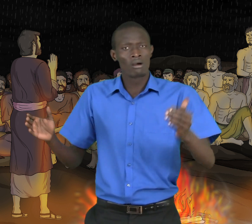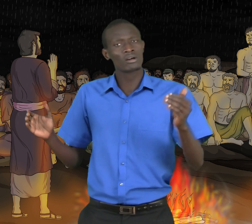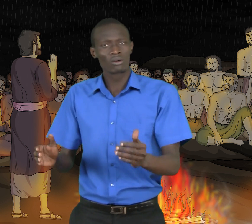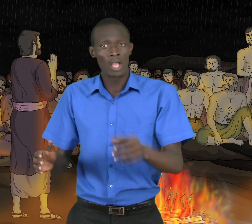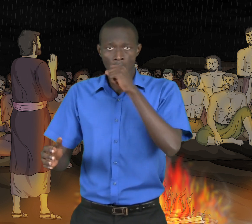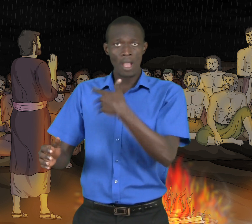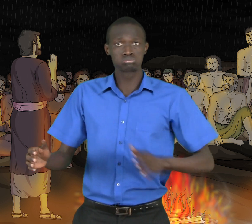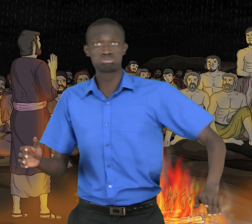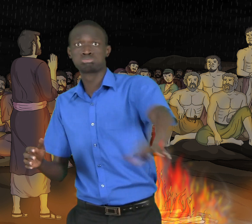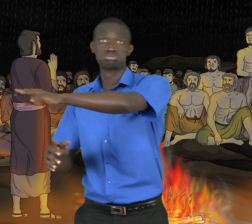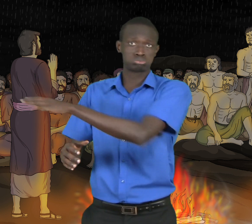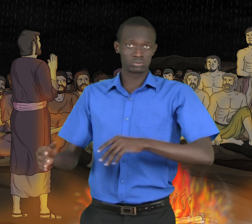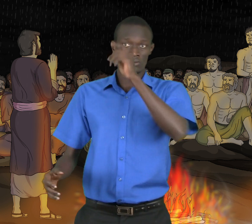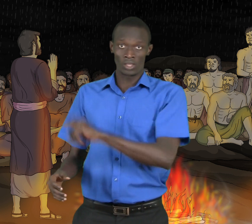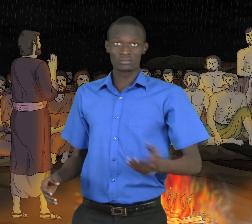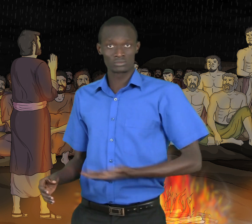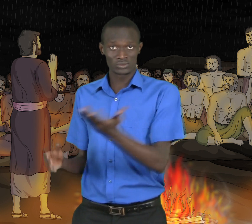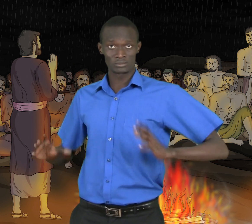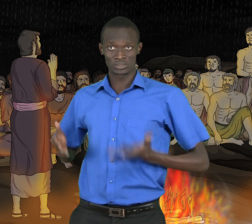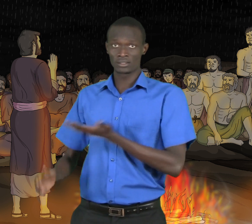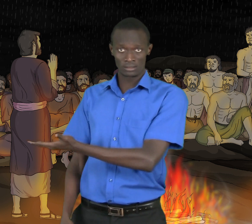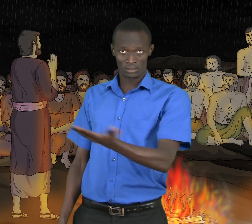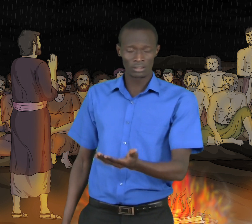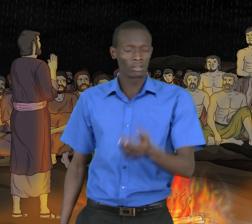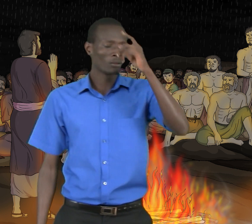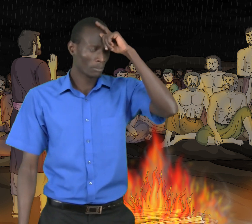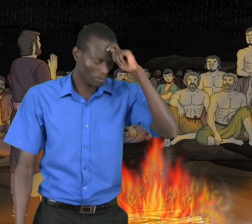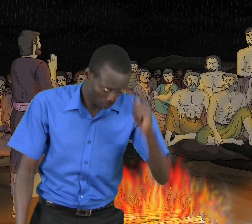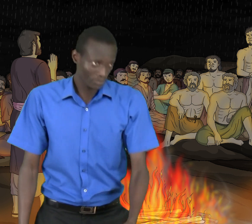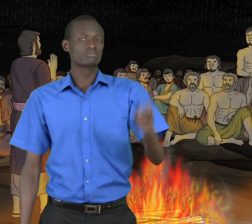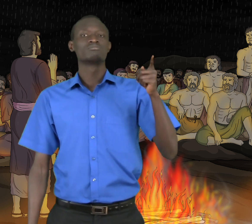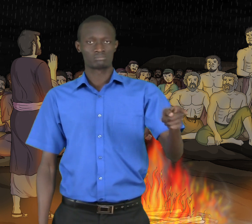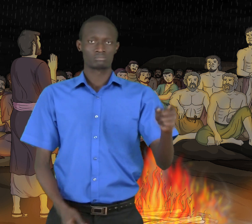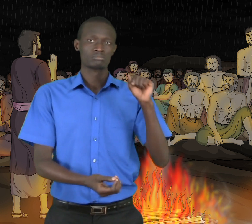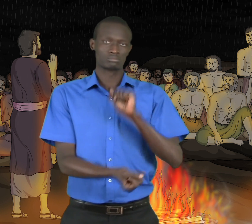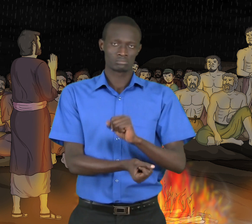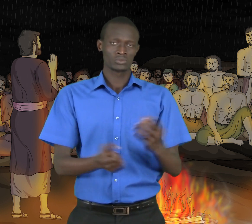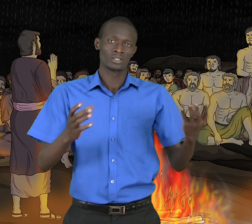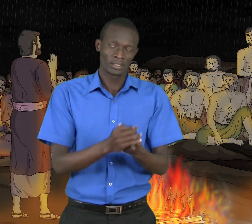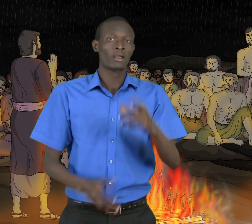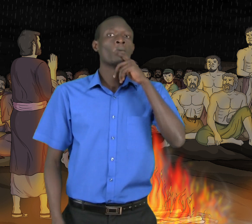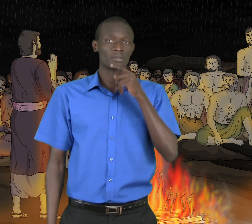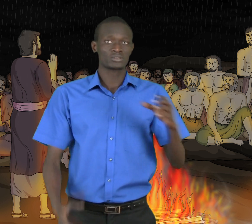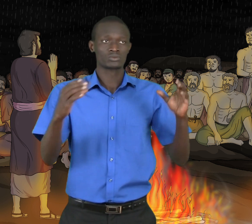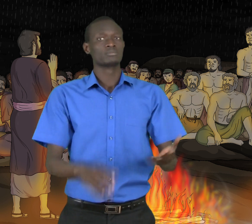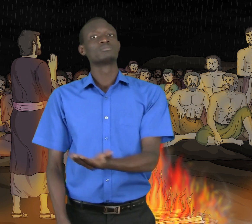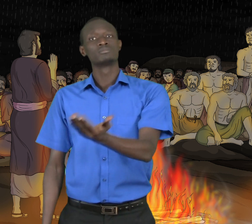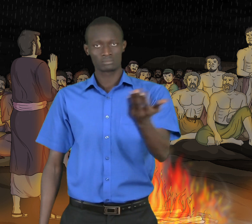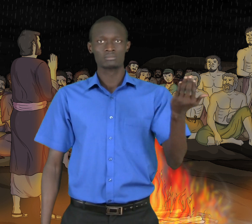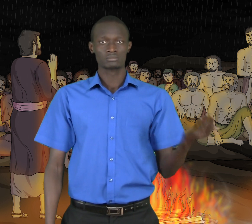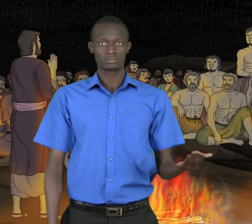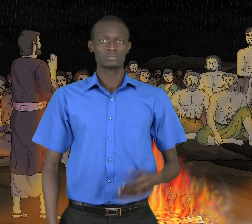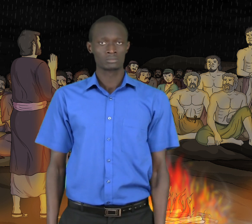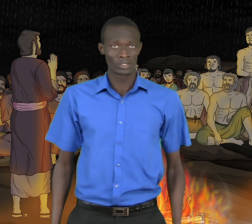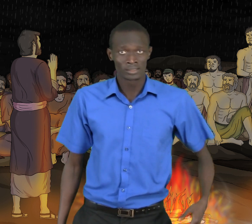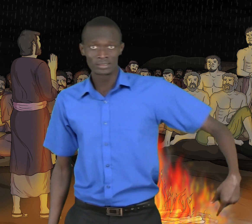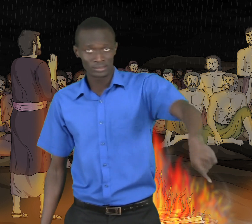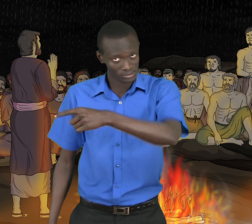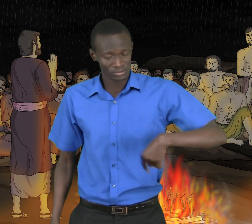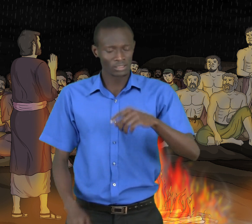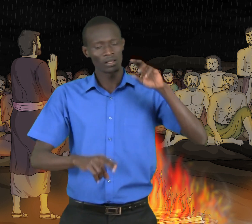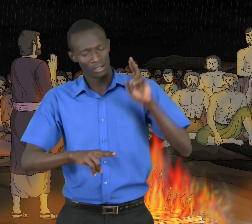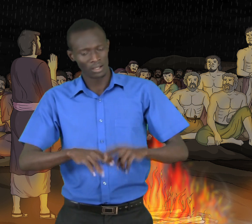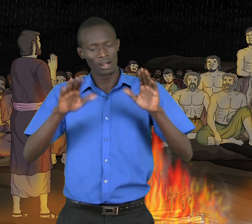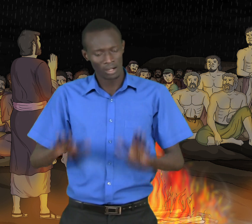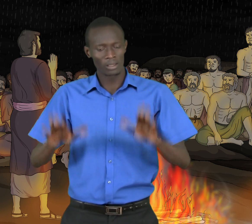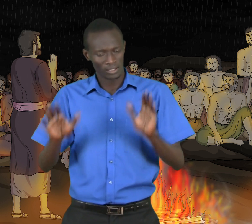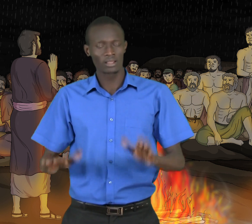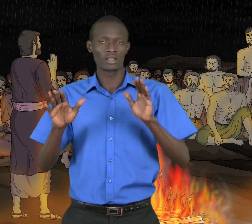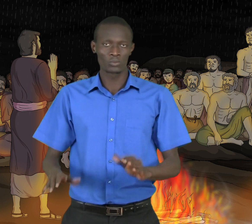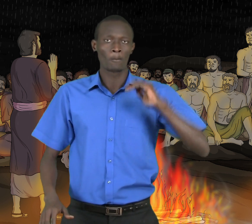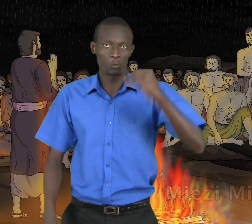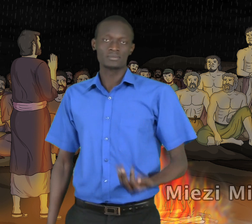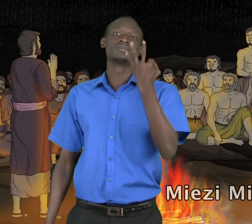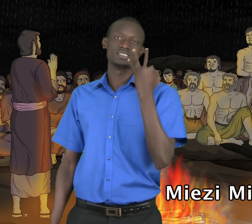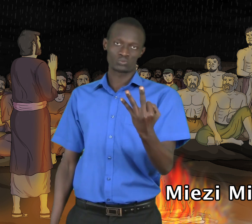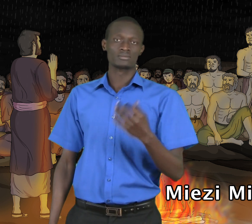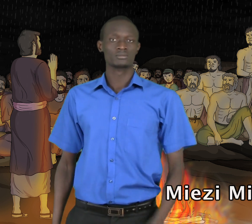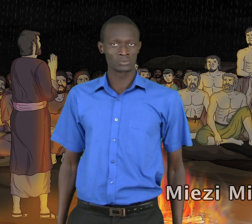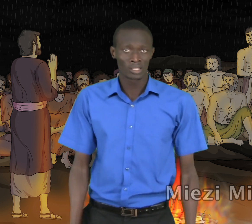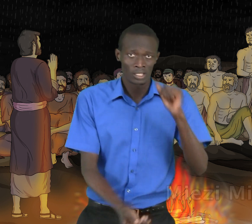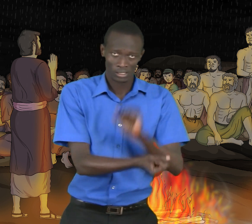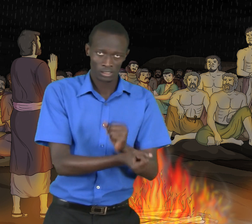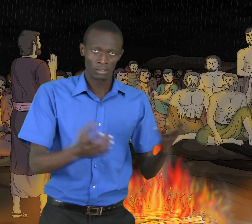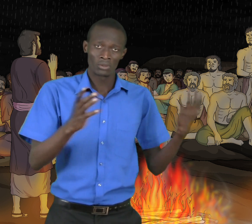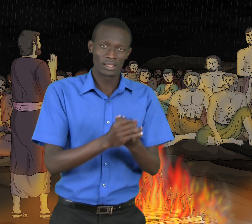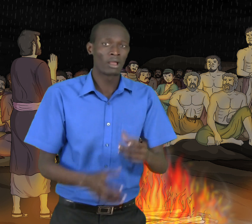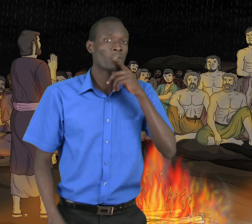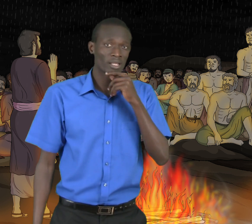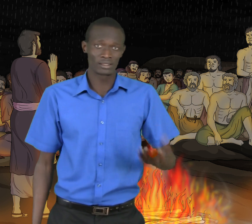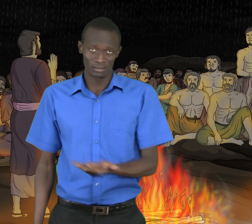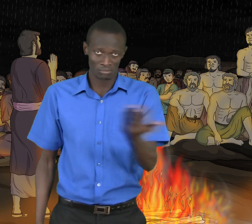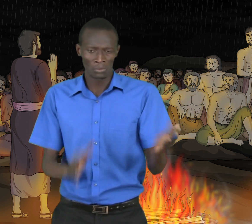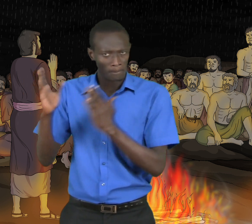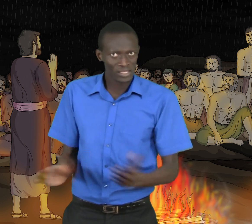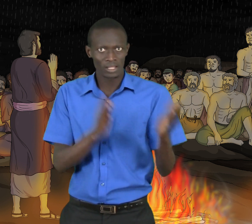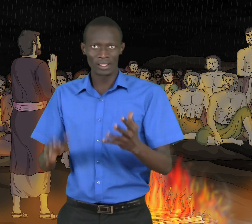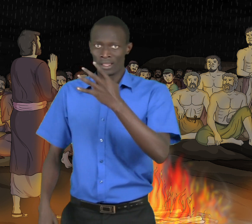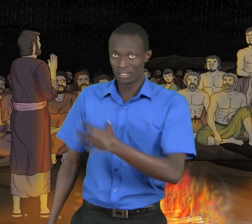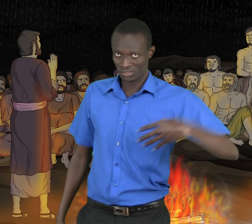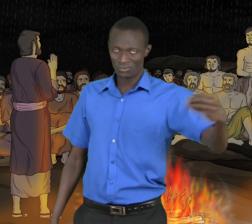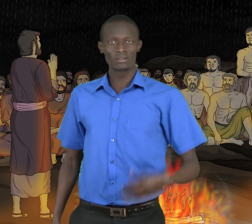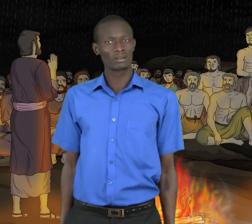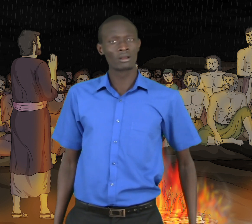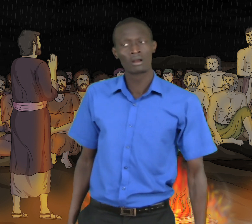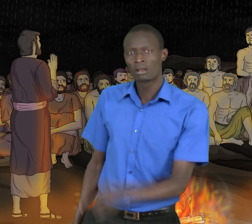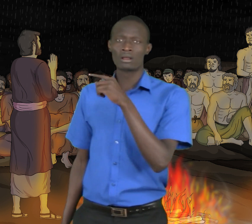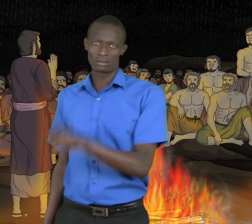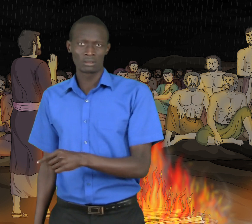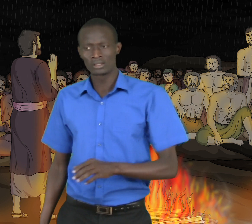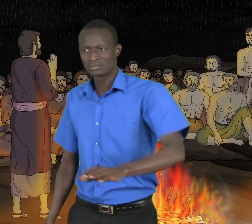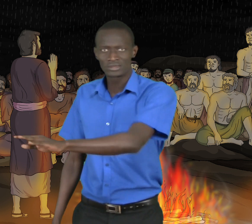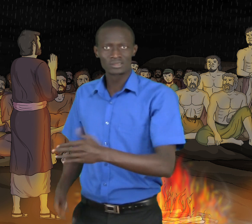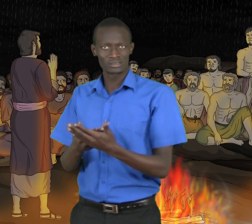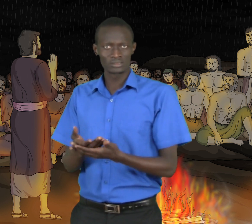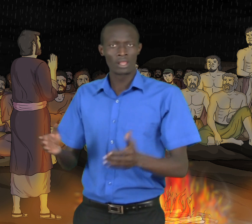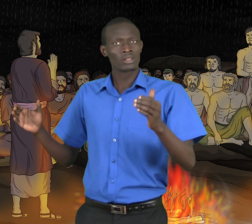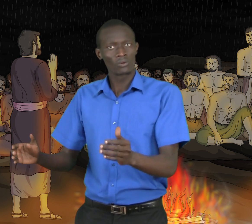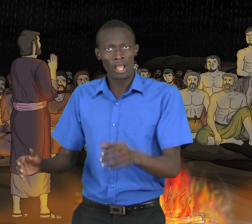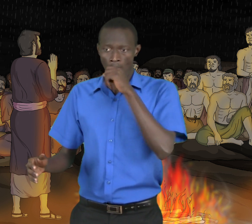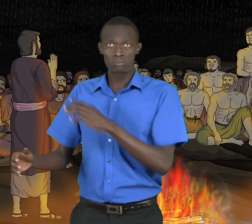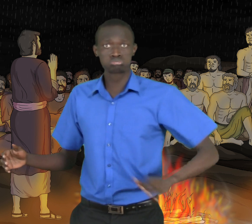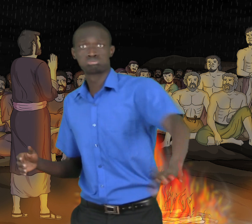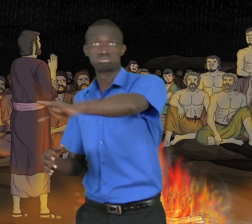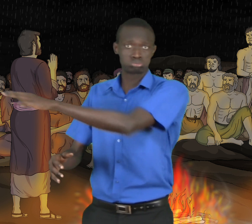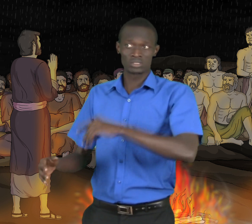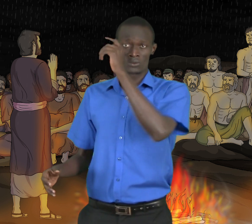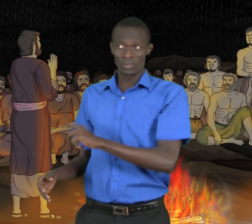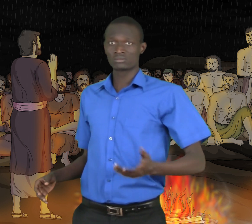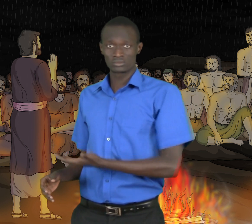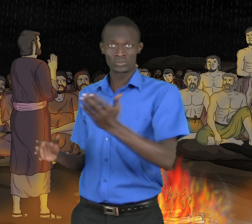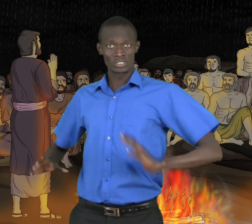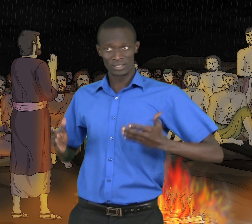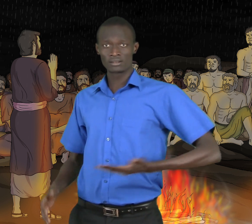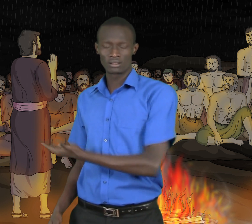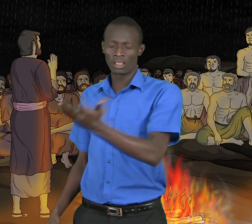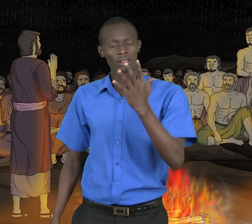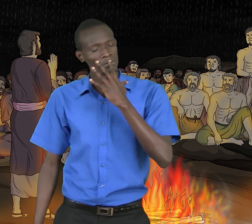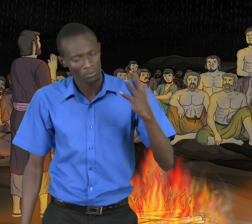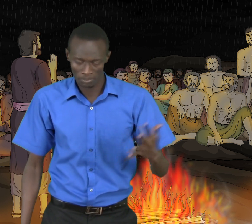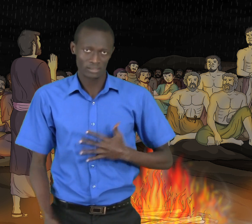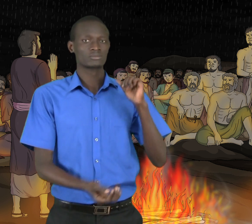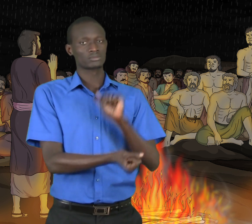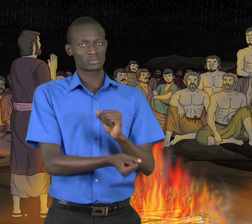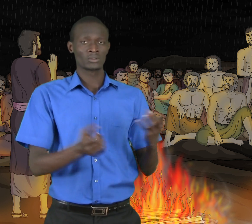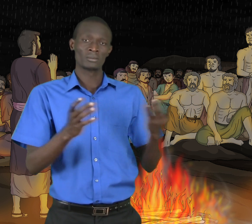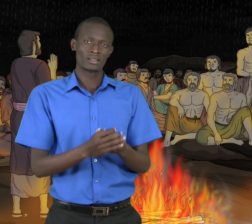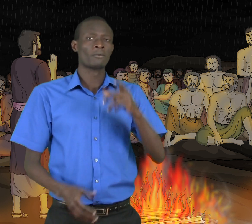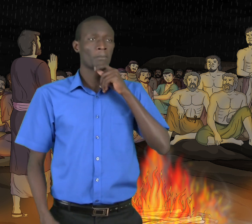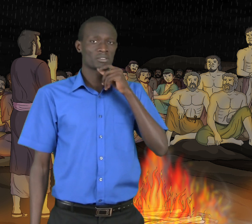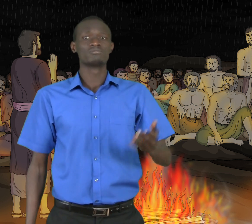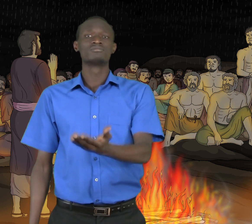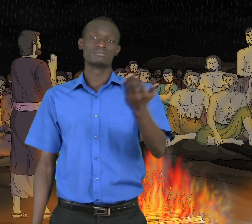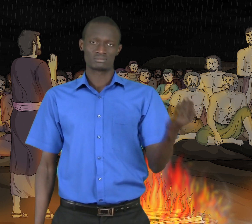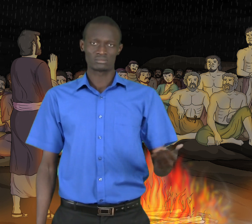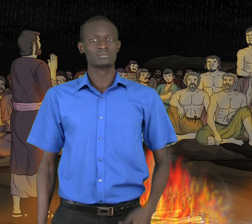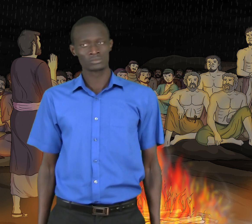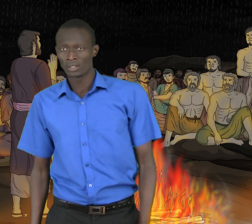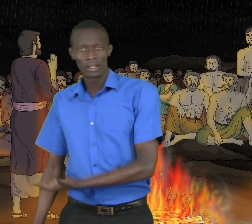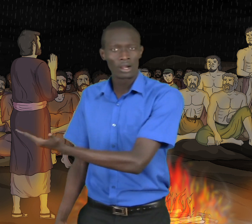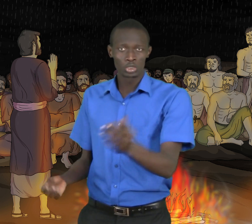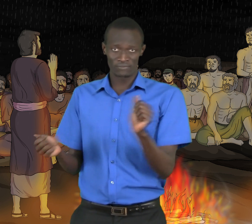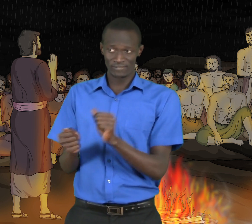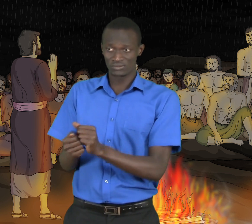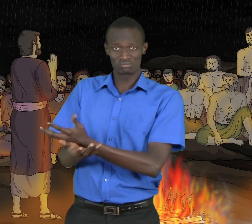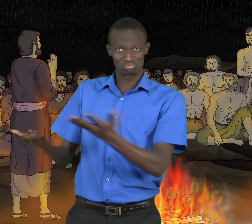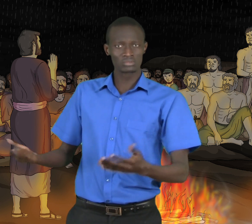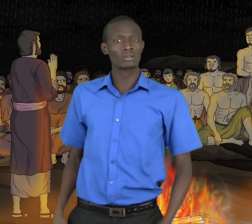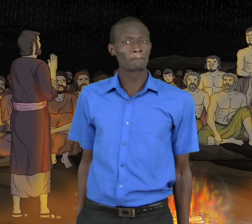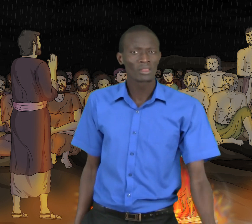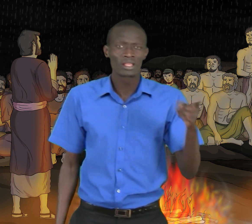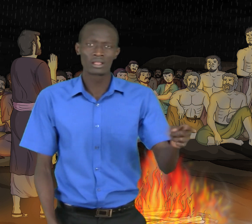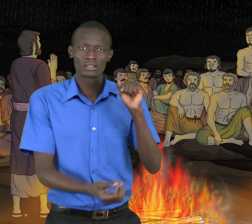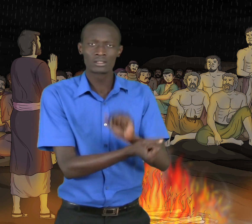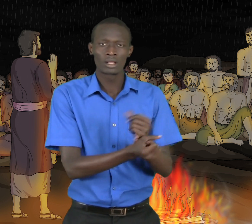After this had happened, the rest of the sick on the island came and were cured as well.